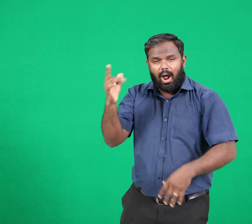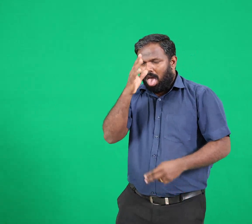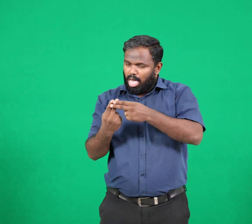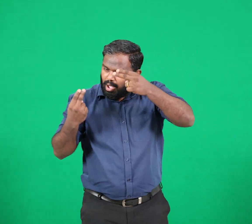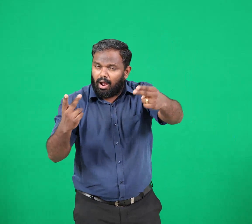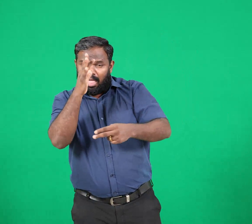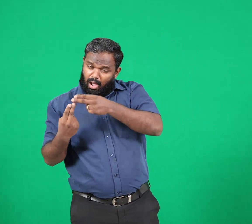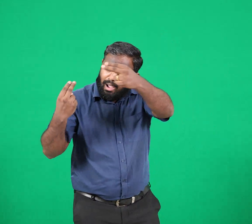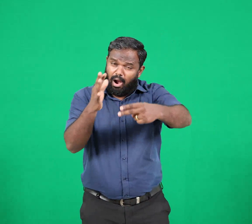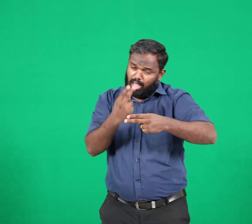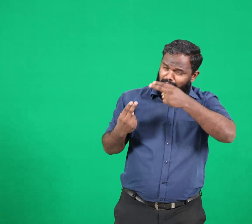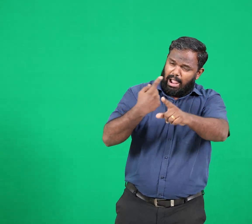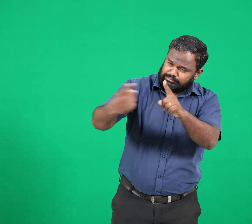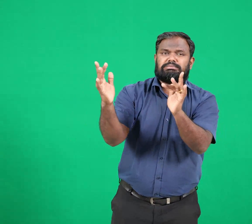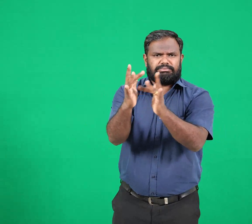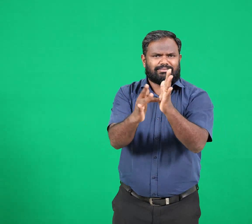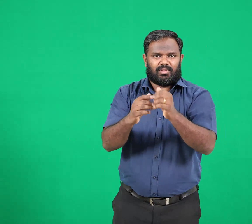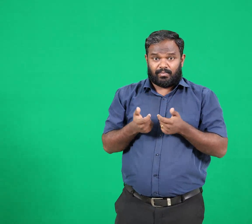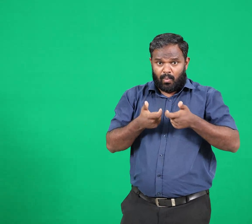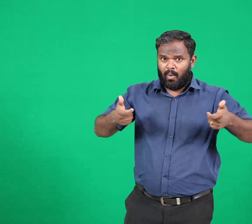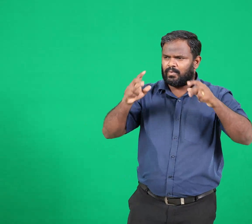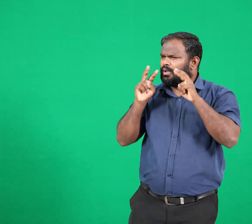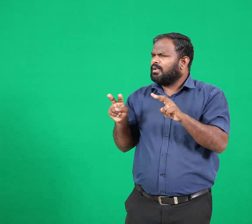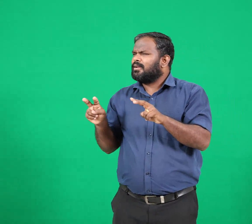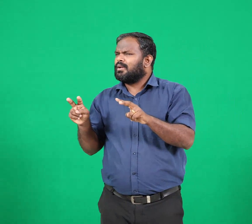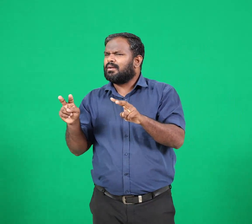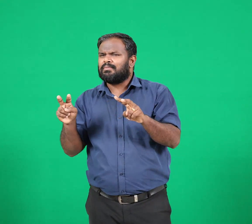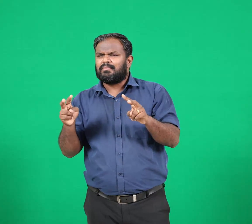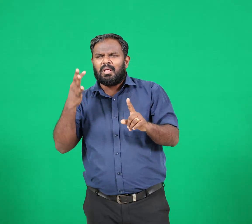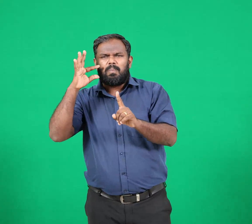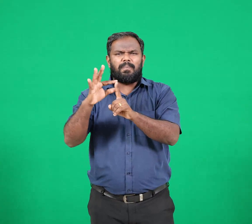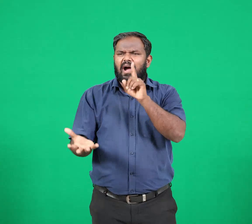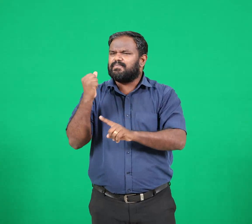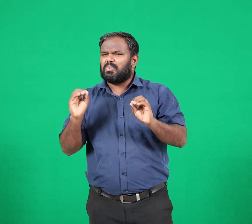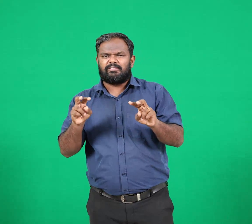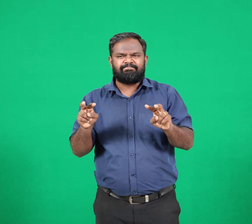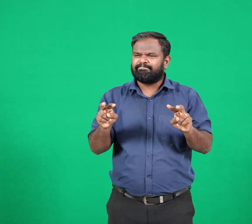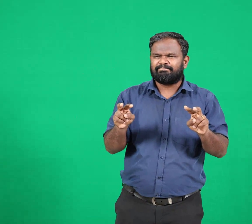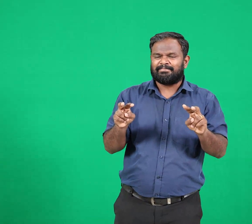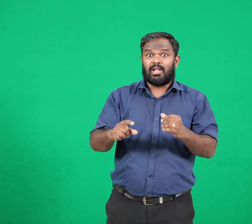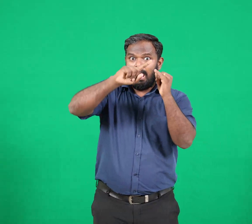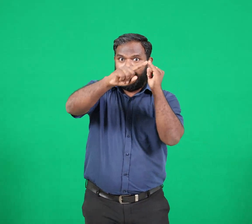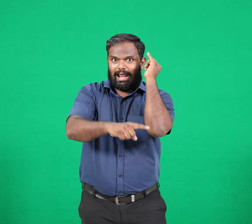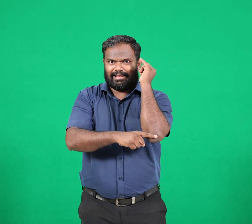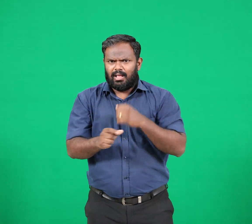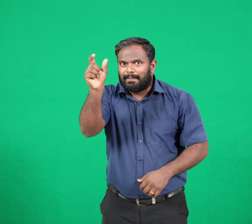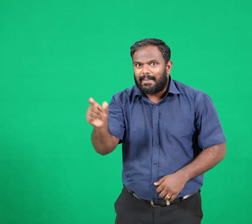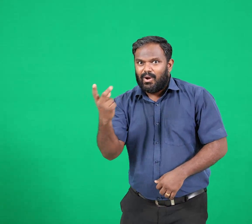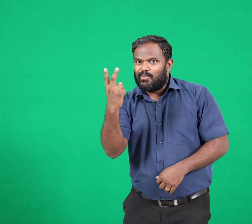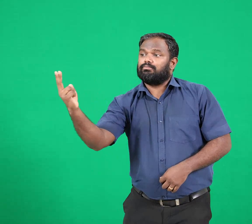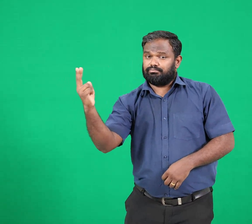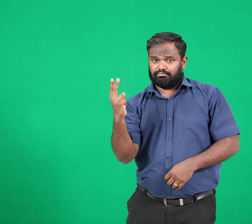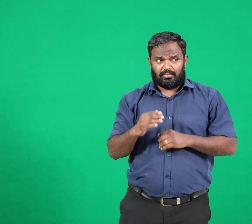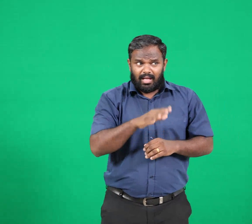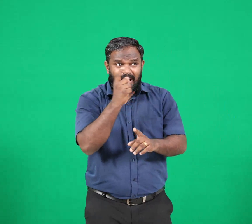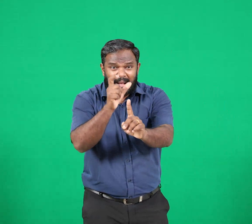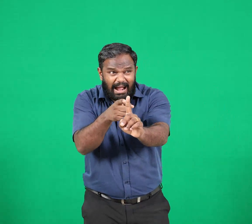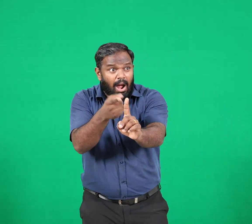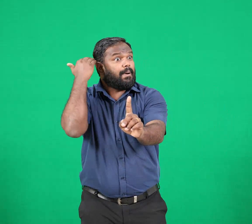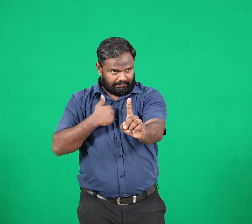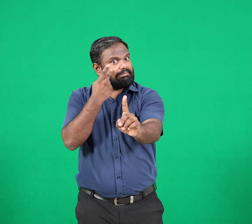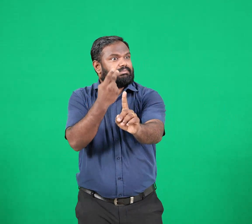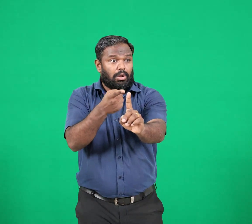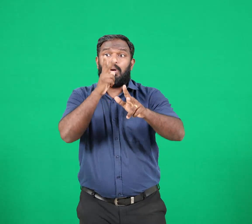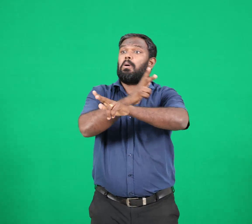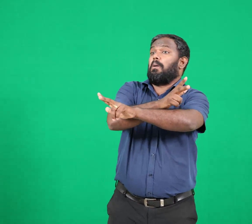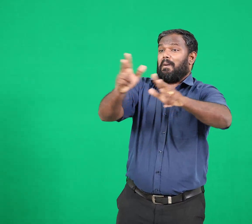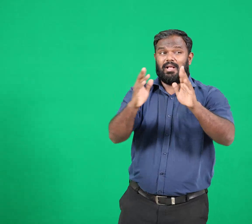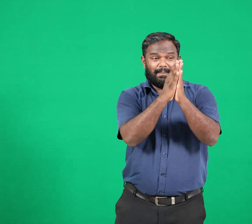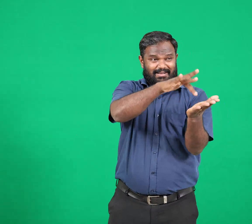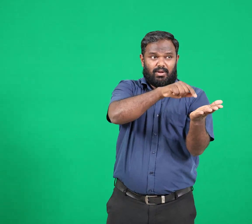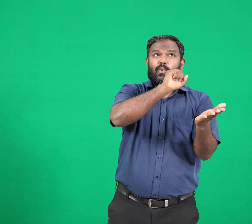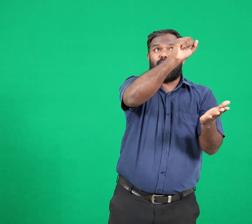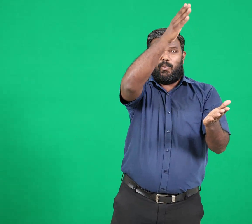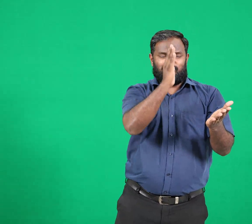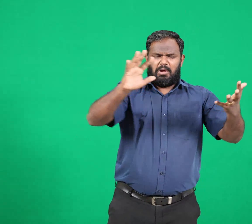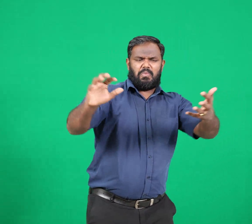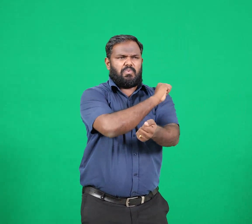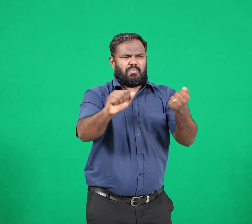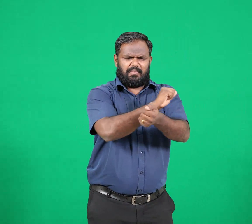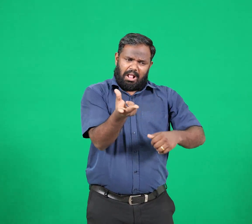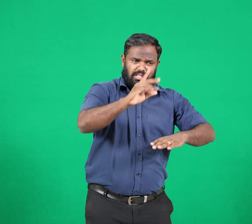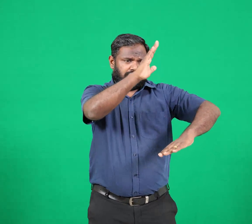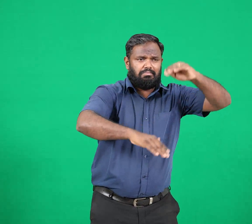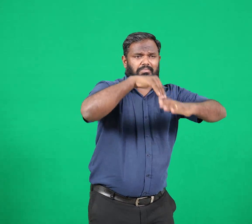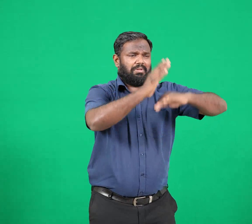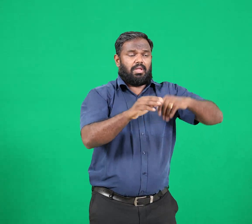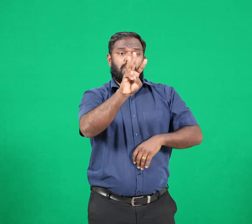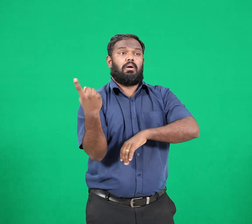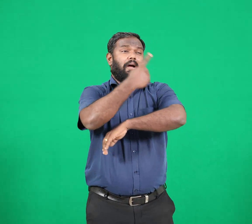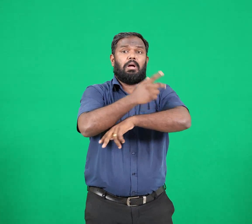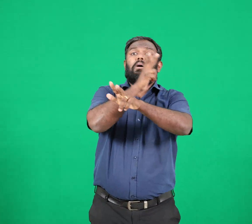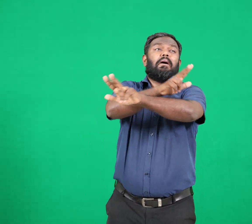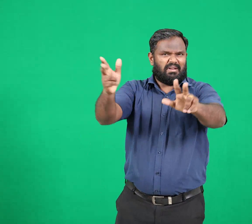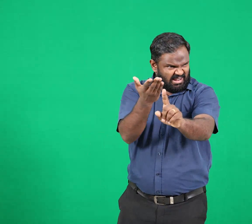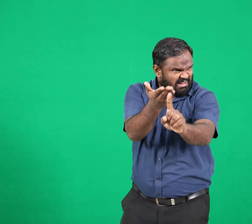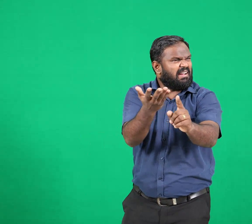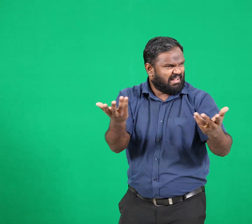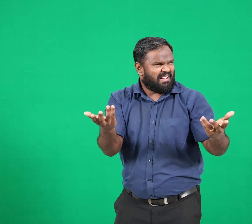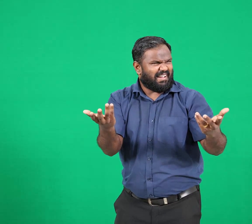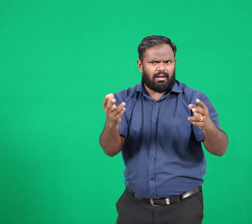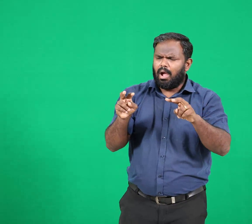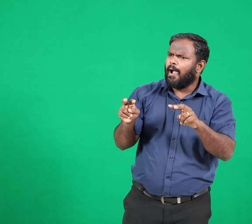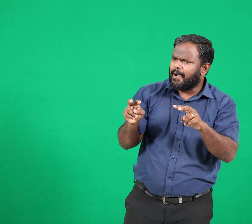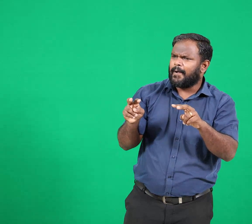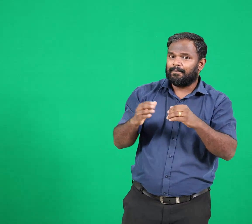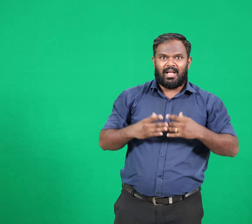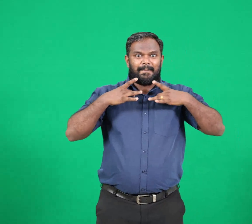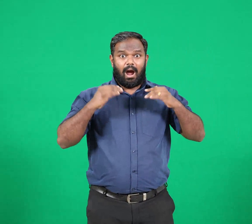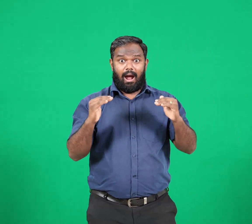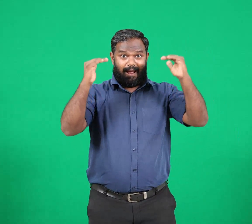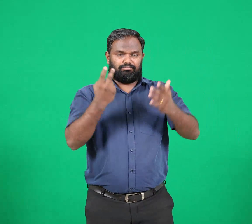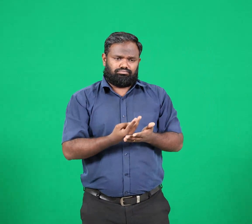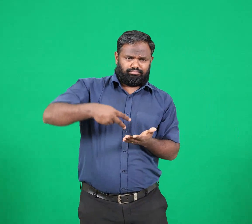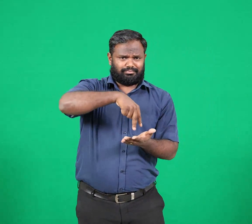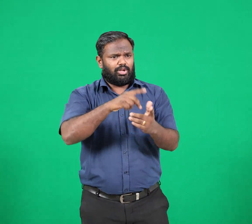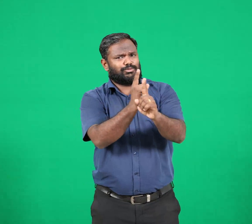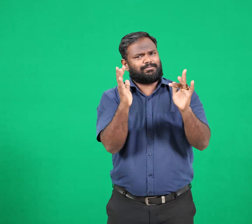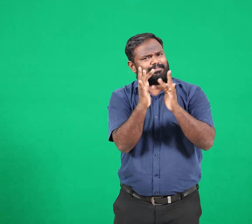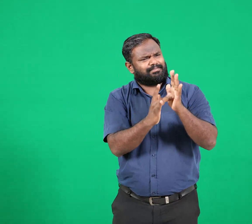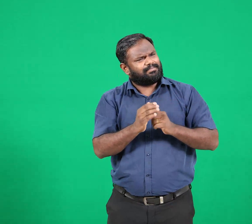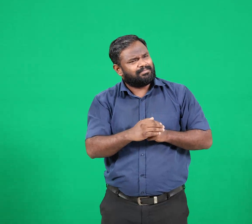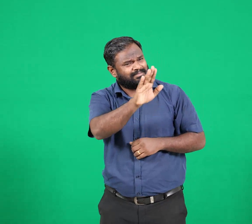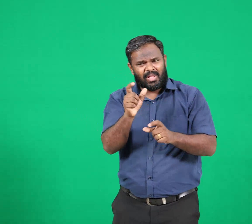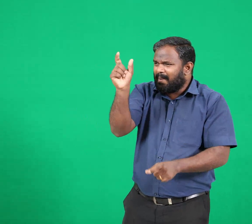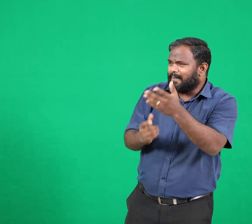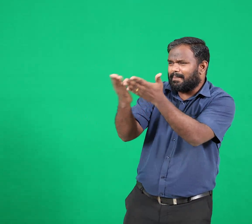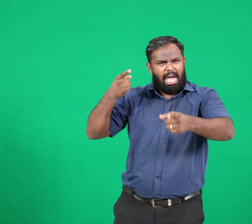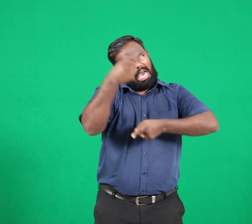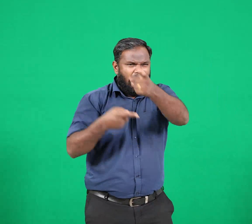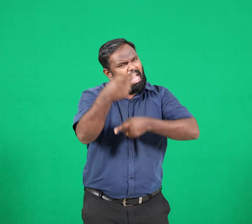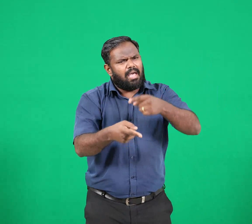Finally two came forward and declared, "This man said, ' I am able to destroy the temple of God and rebuild it in three days.'" So the high priest stood up and asked Him, "Have You no answer?